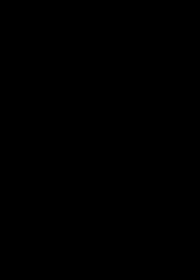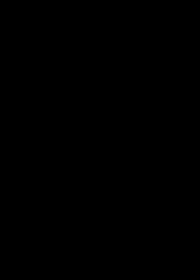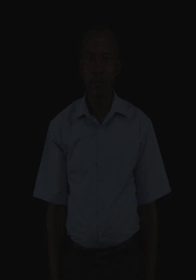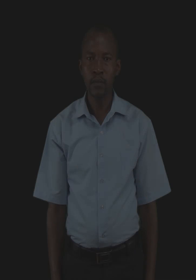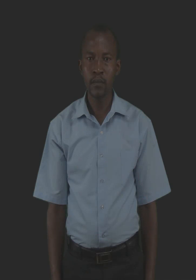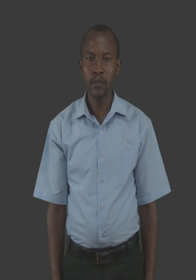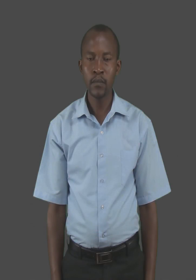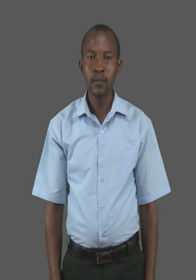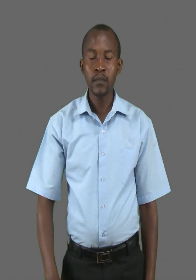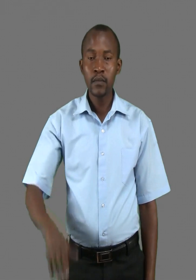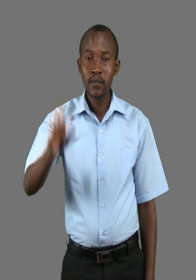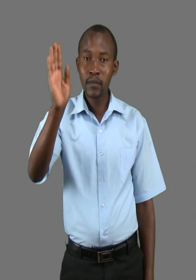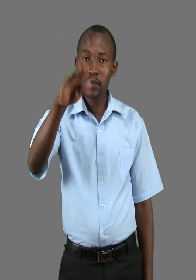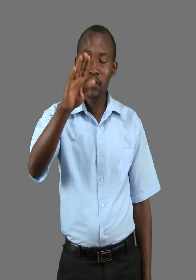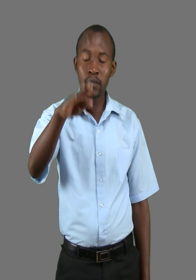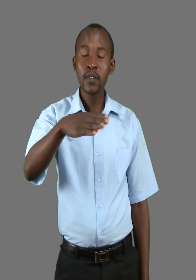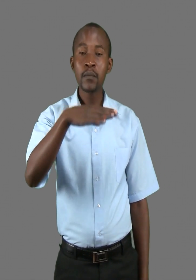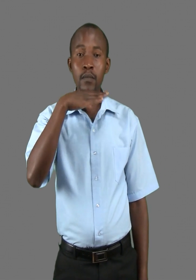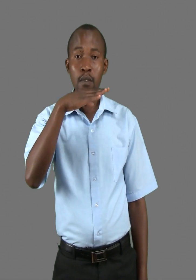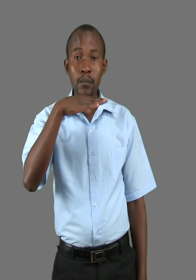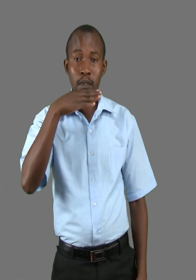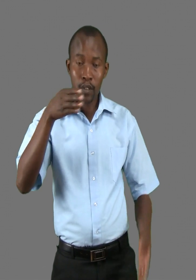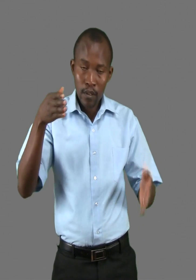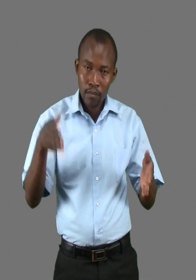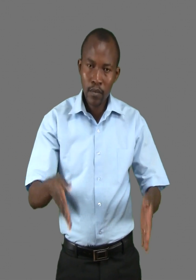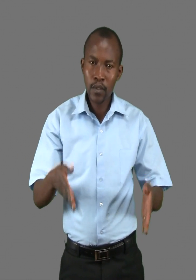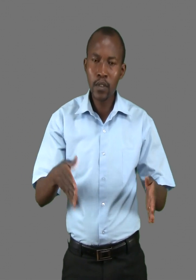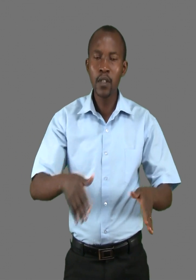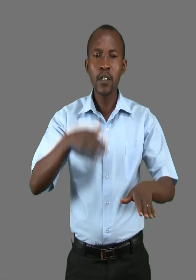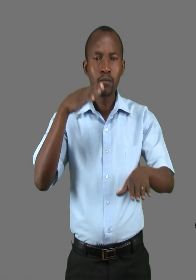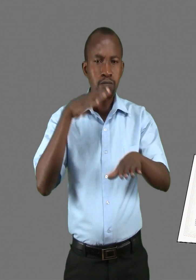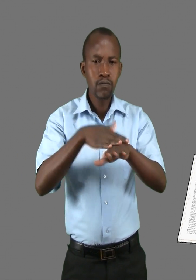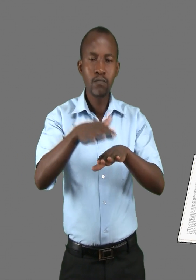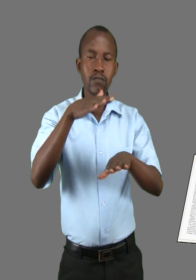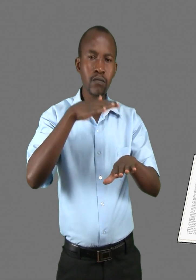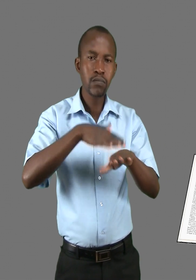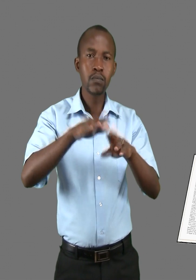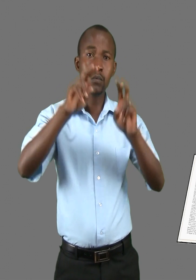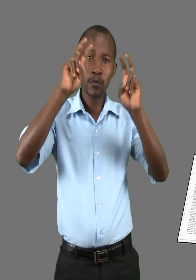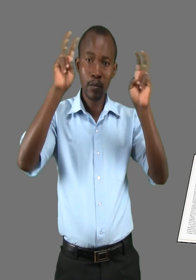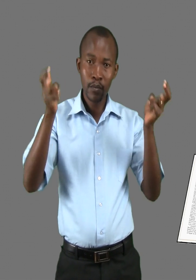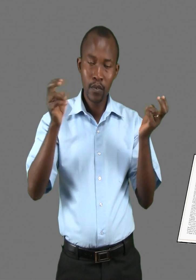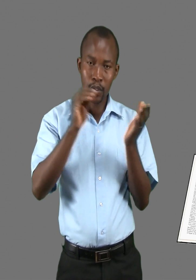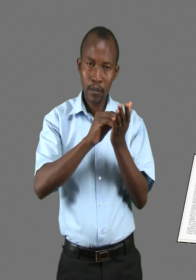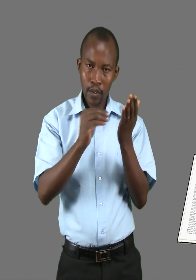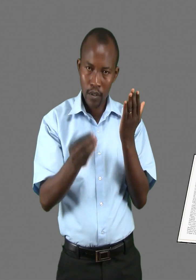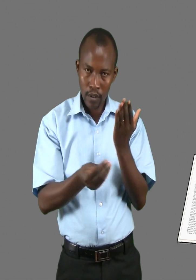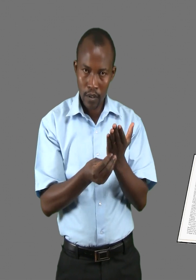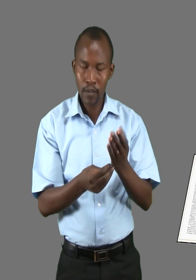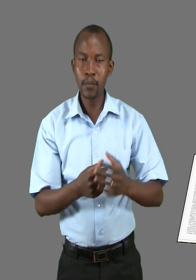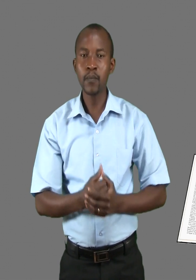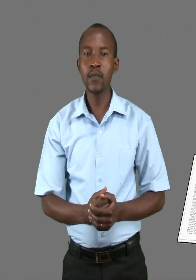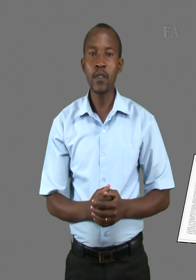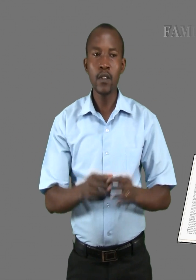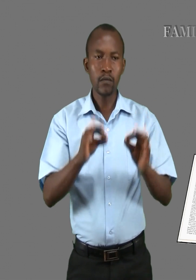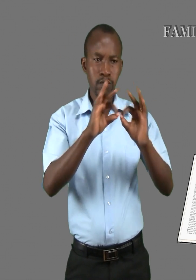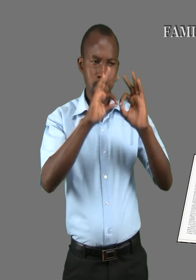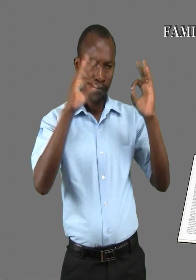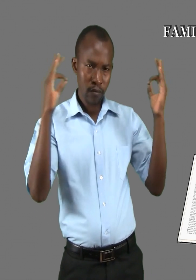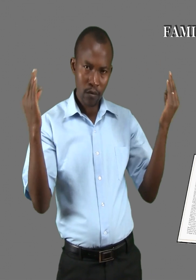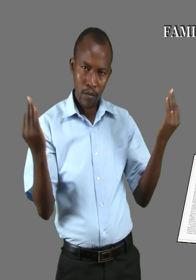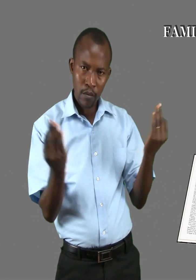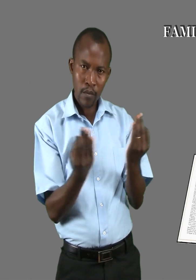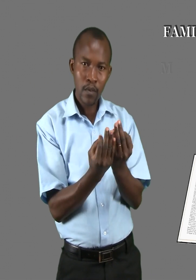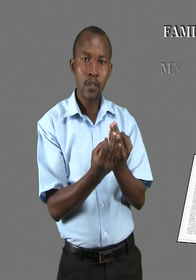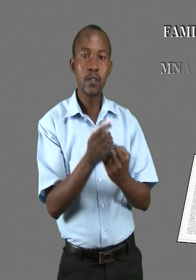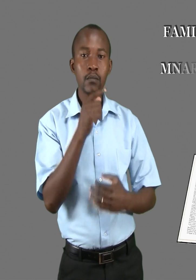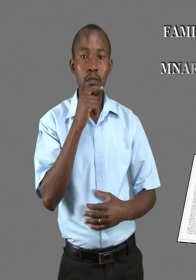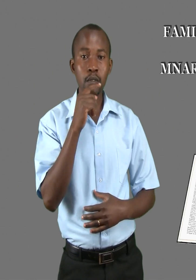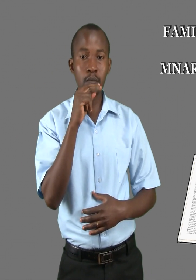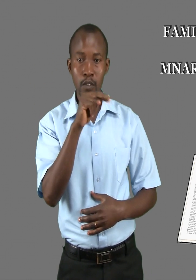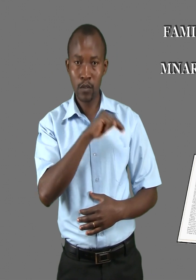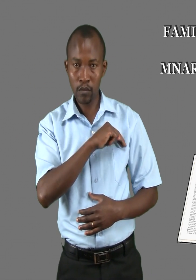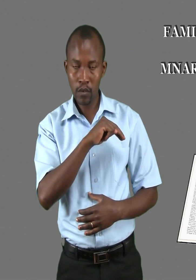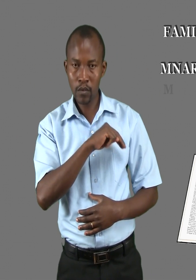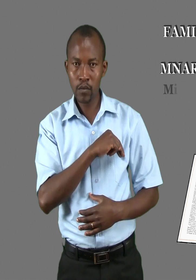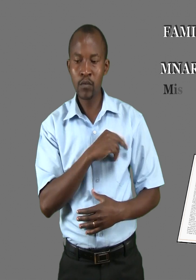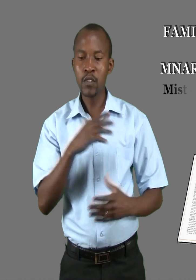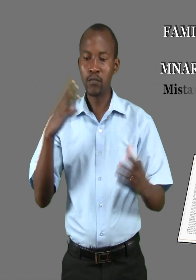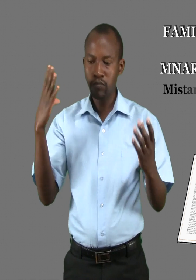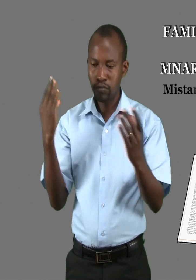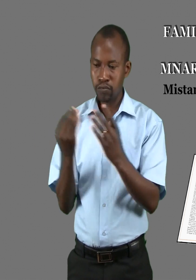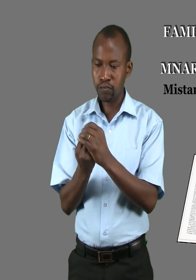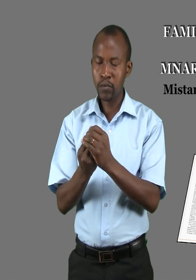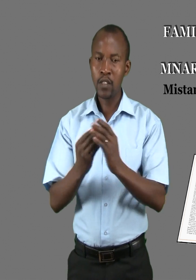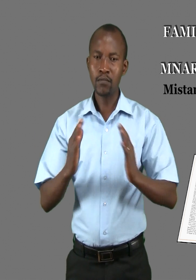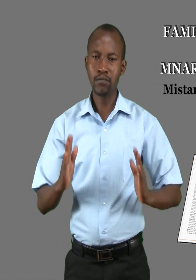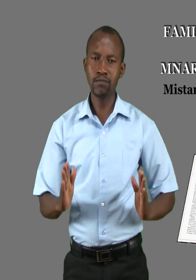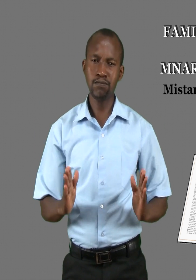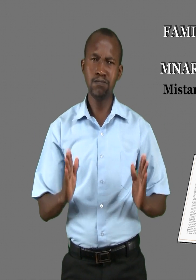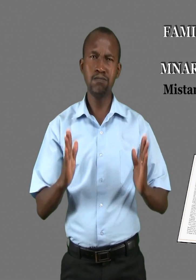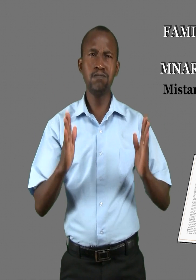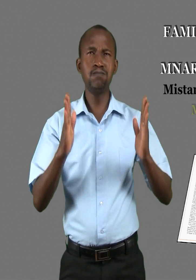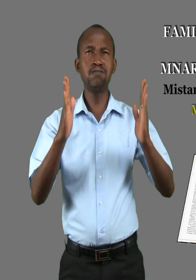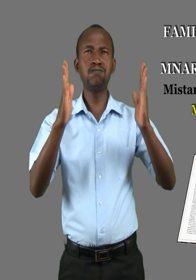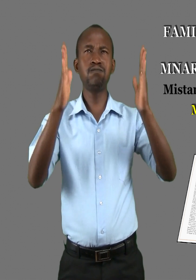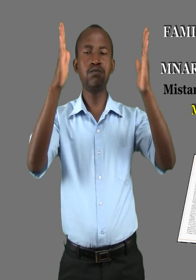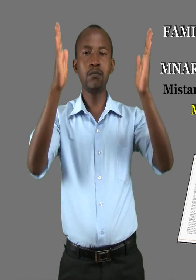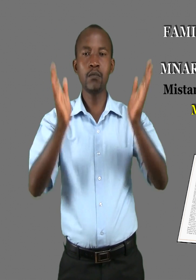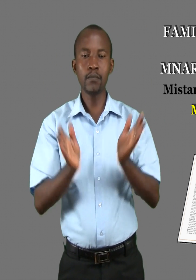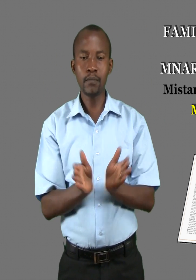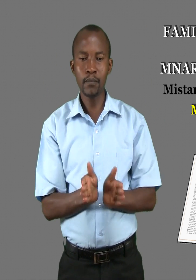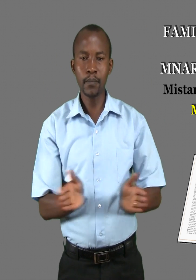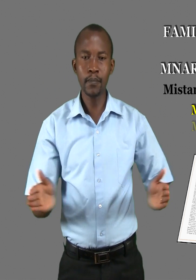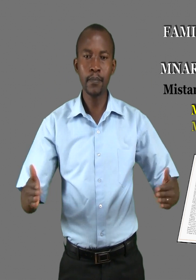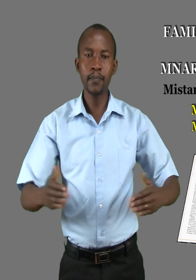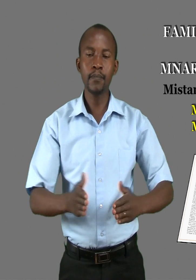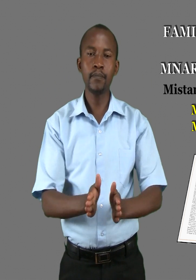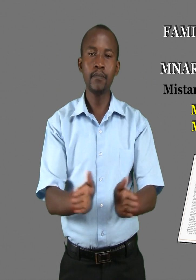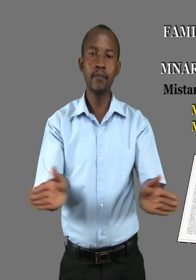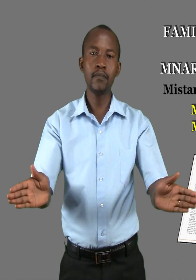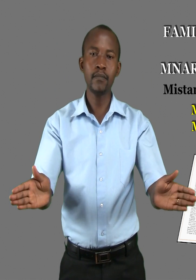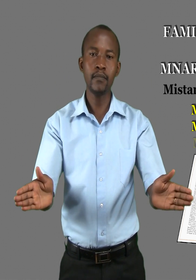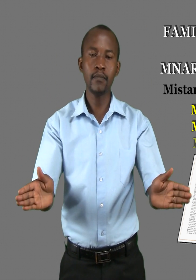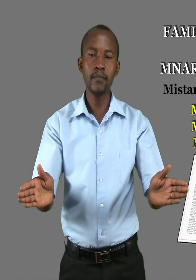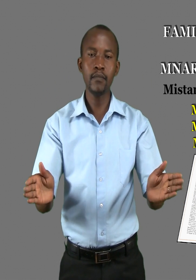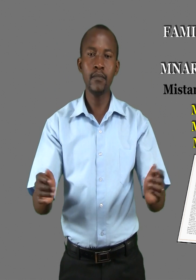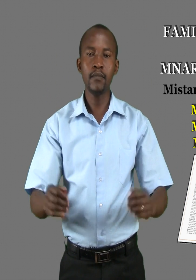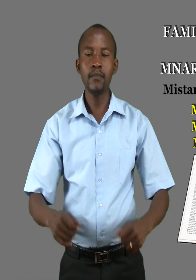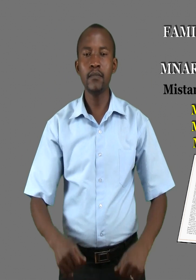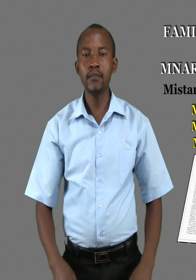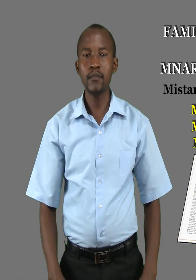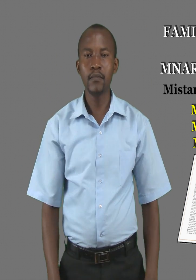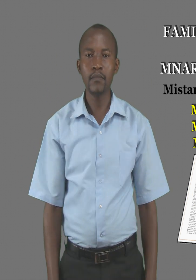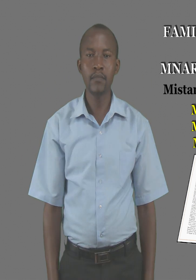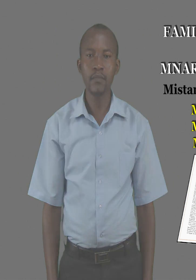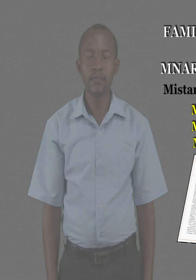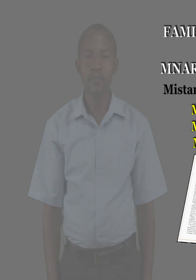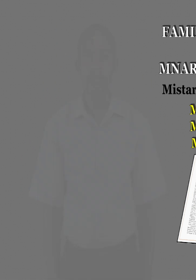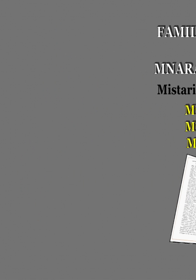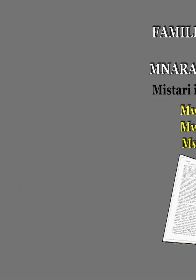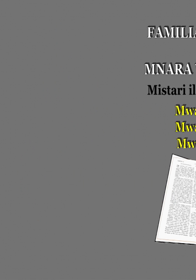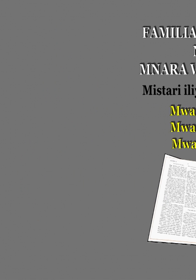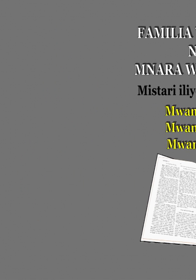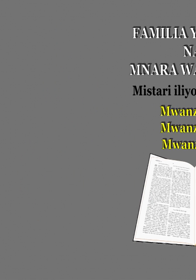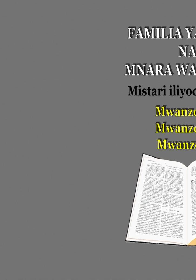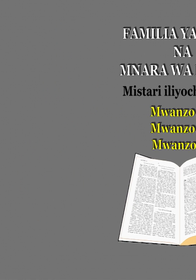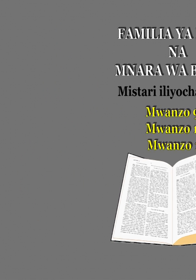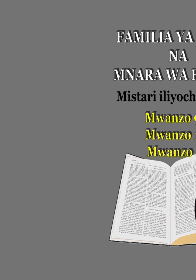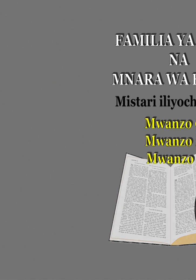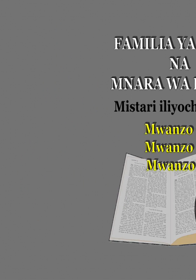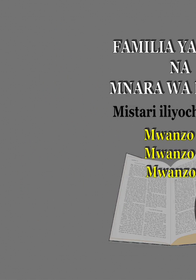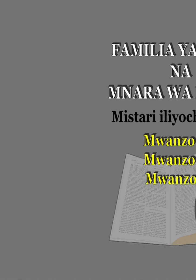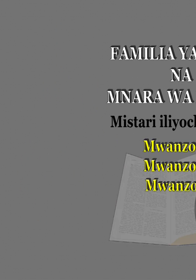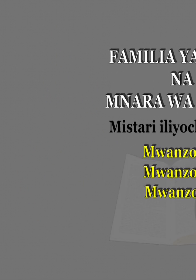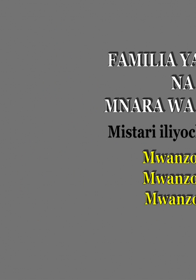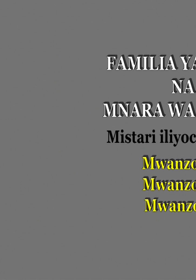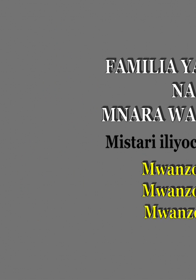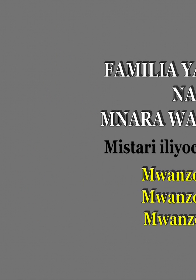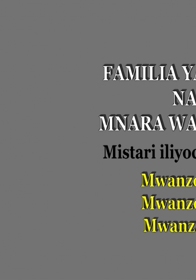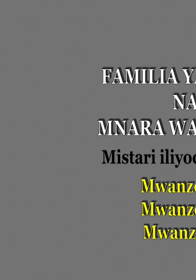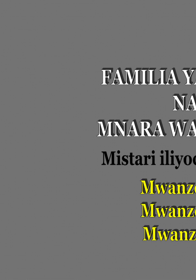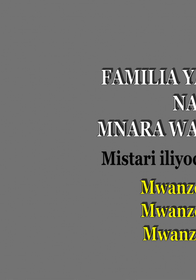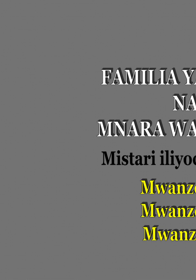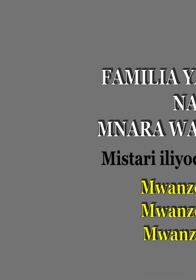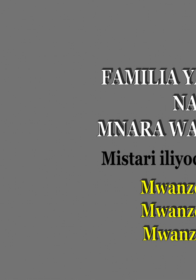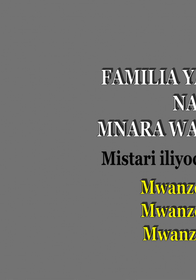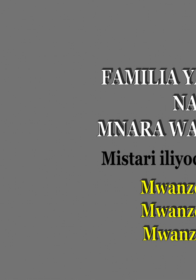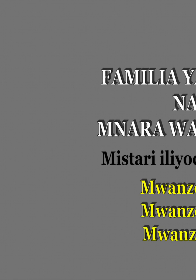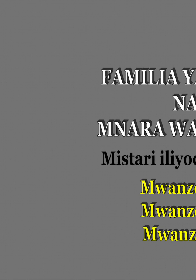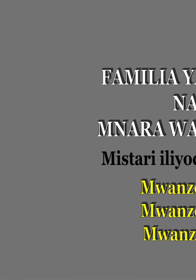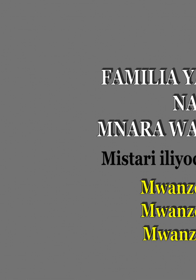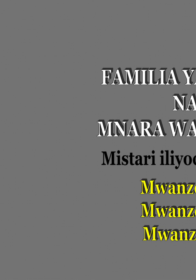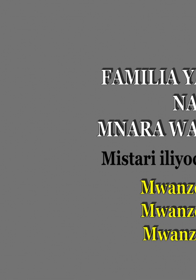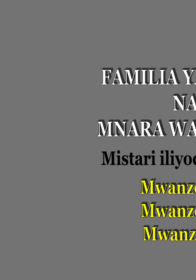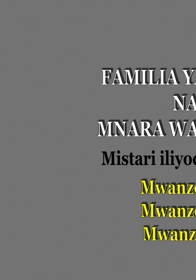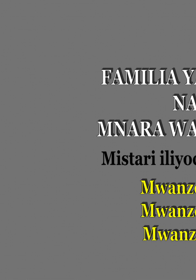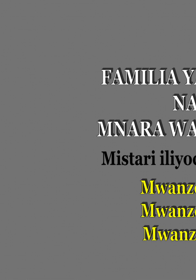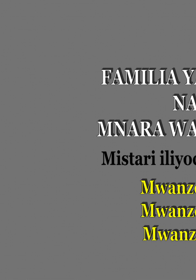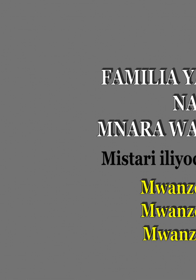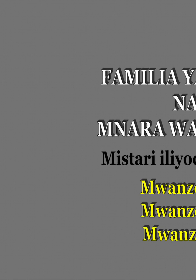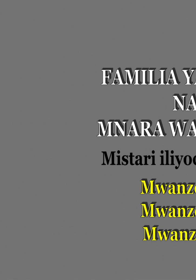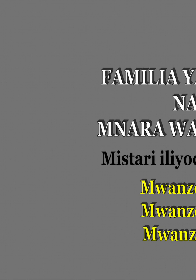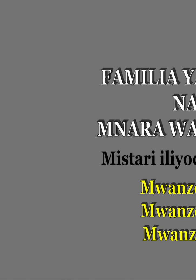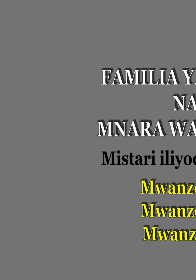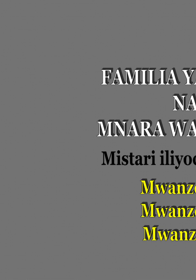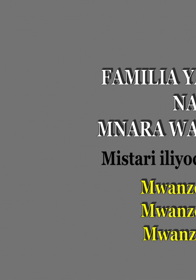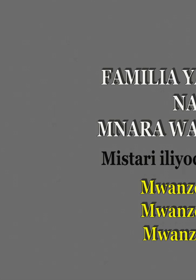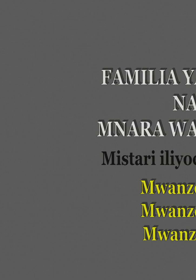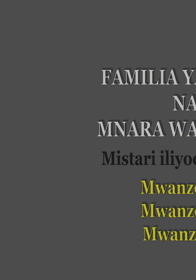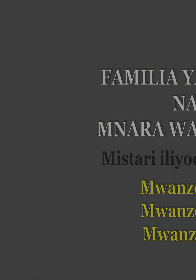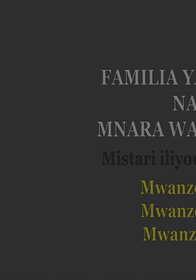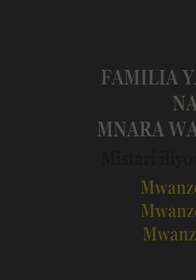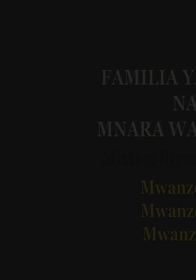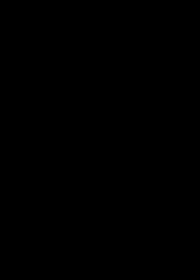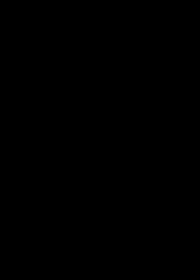Noah and his family - tower of Babel